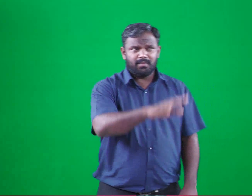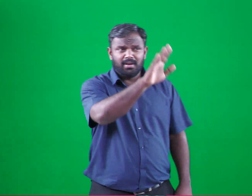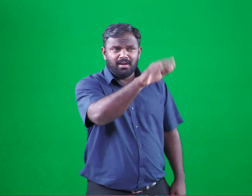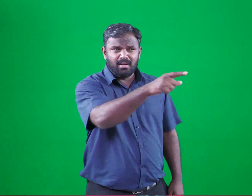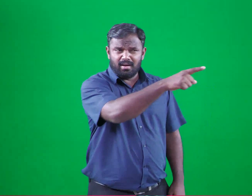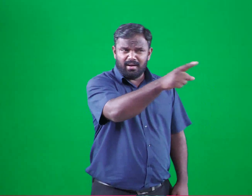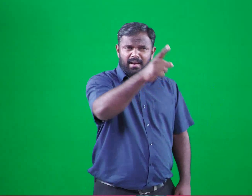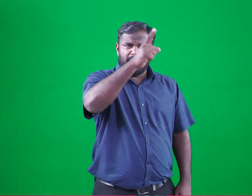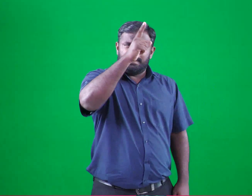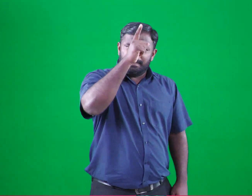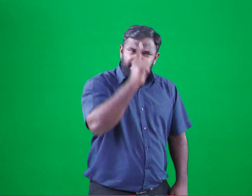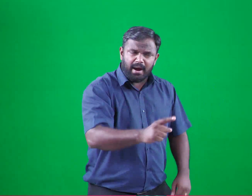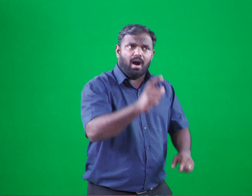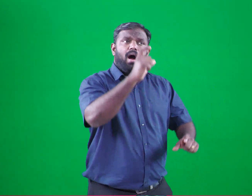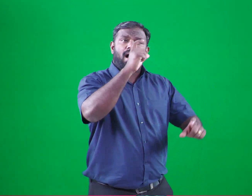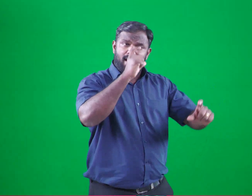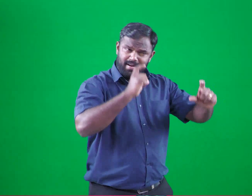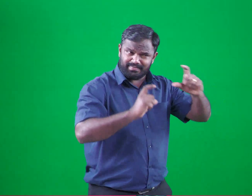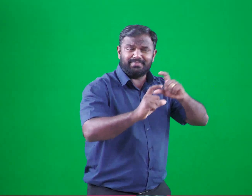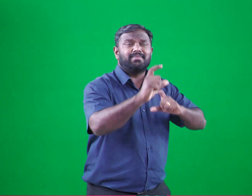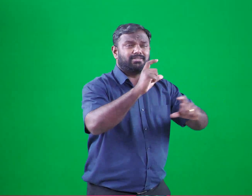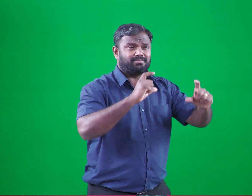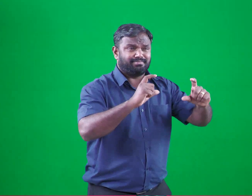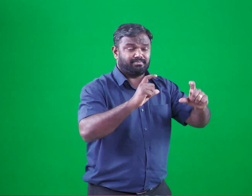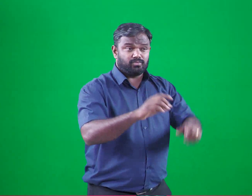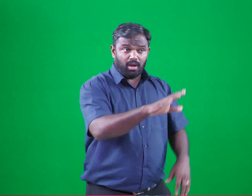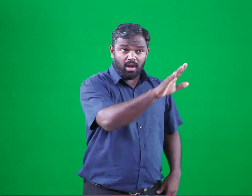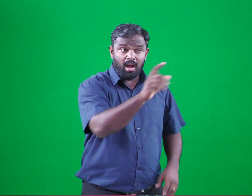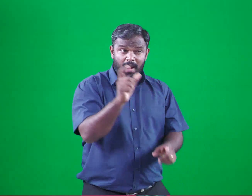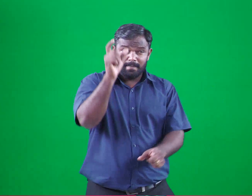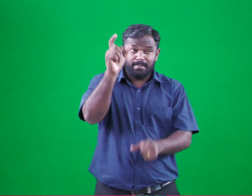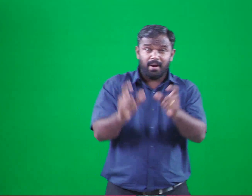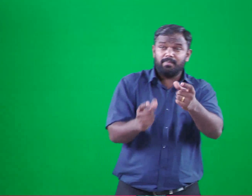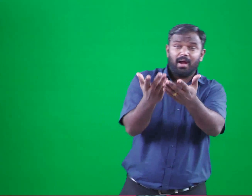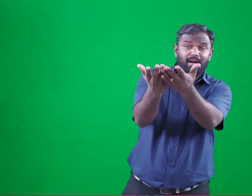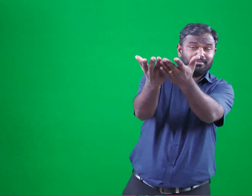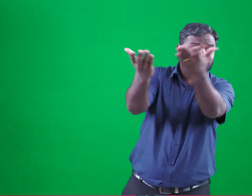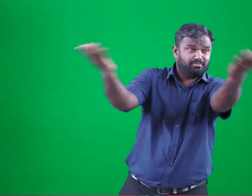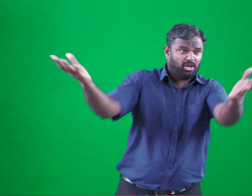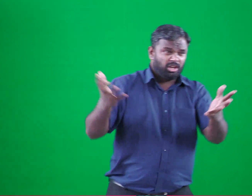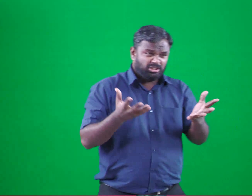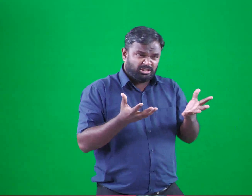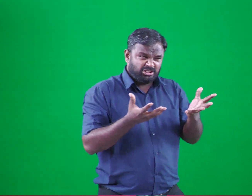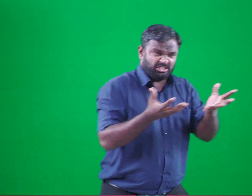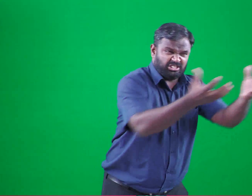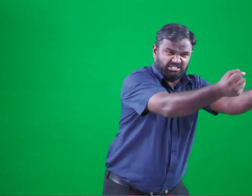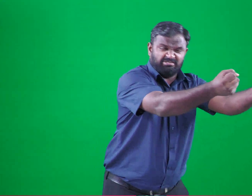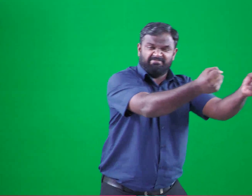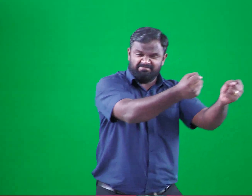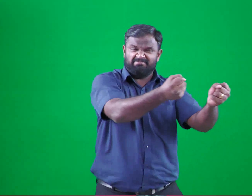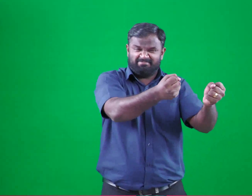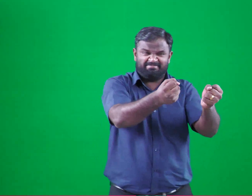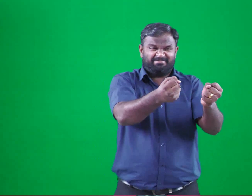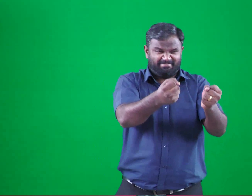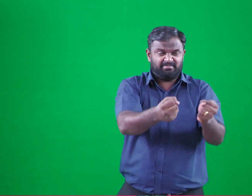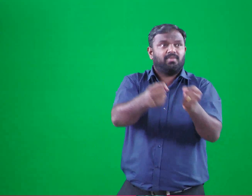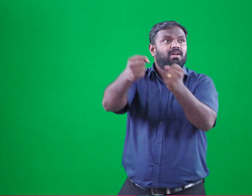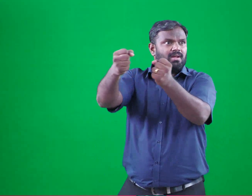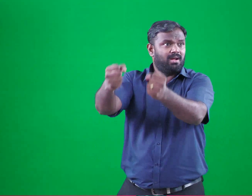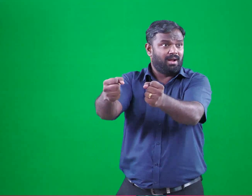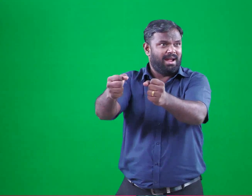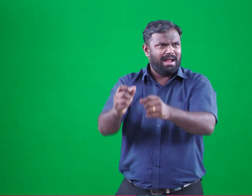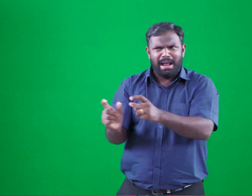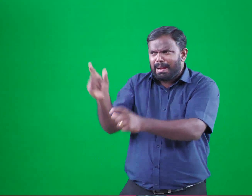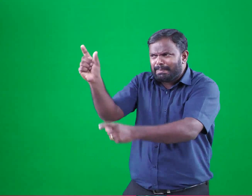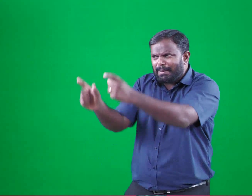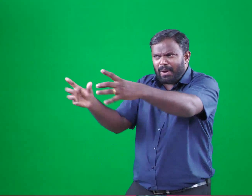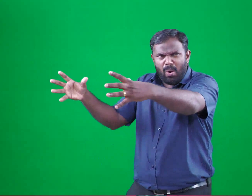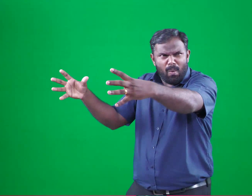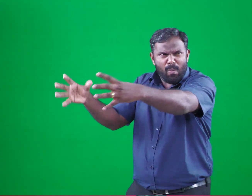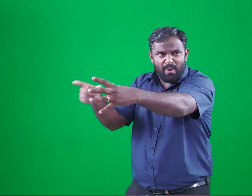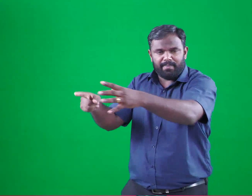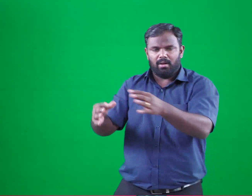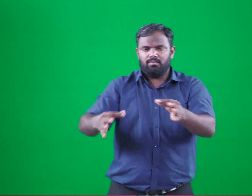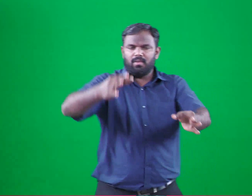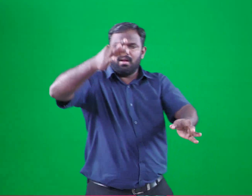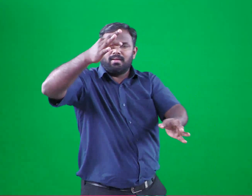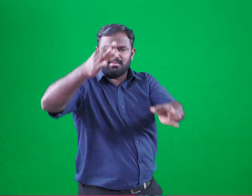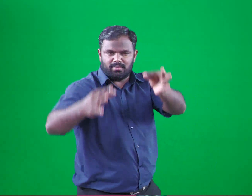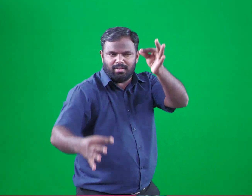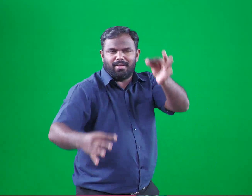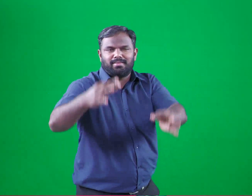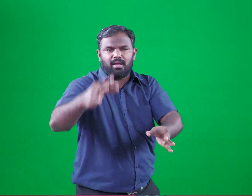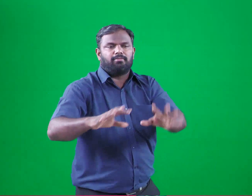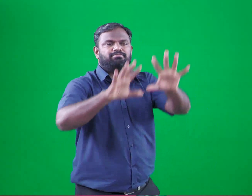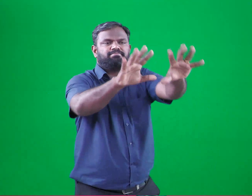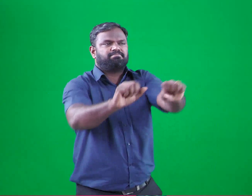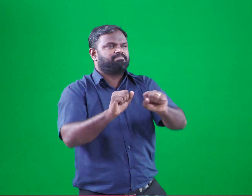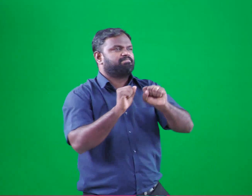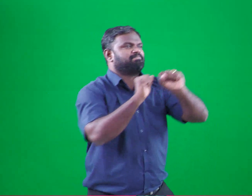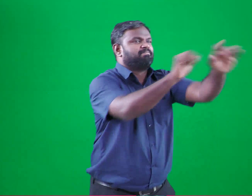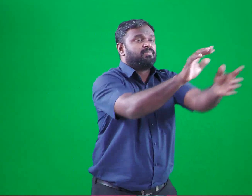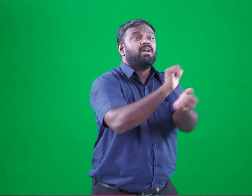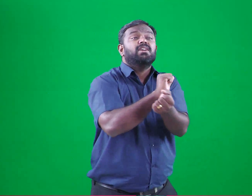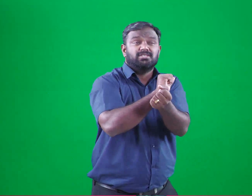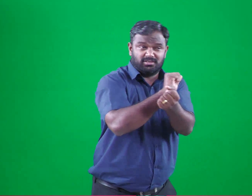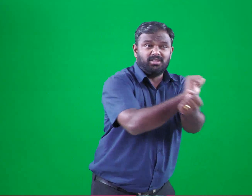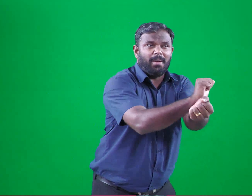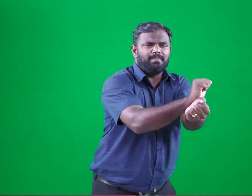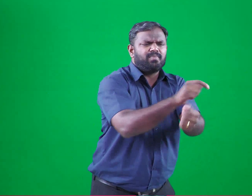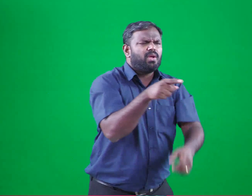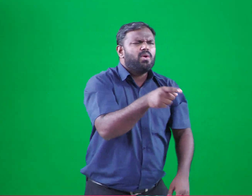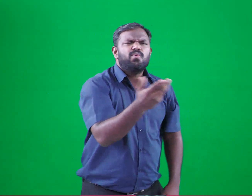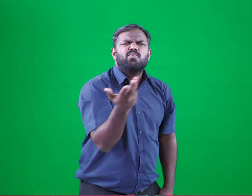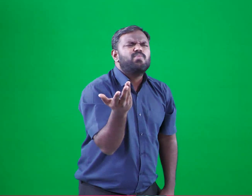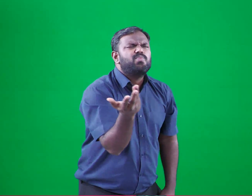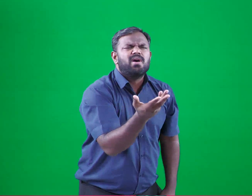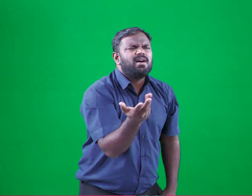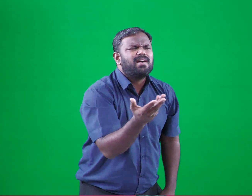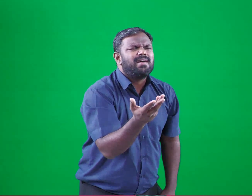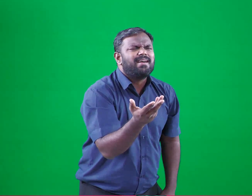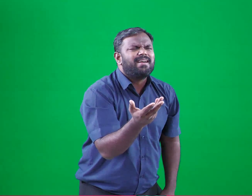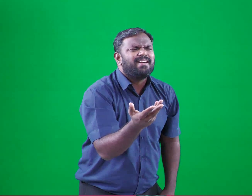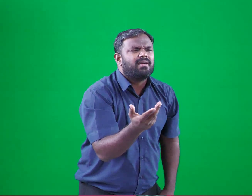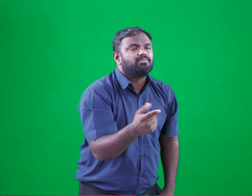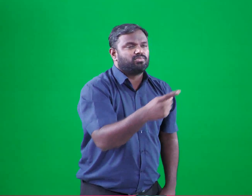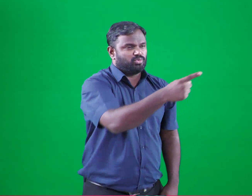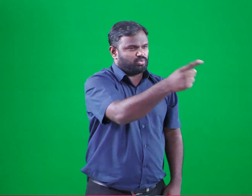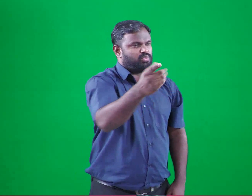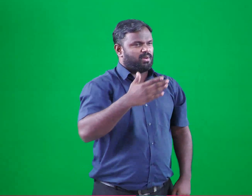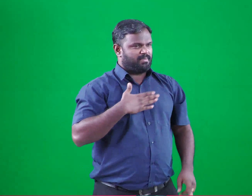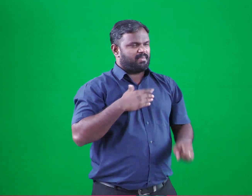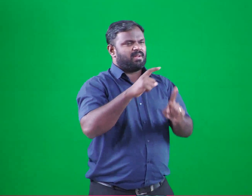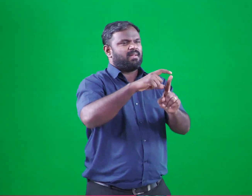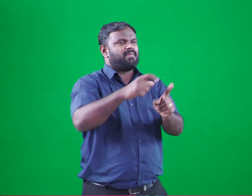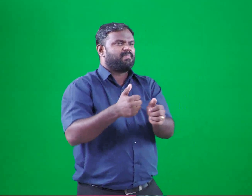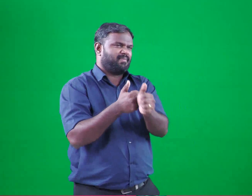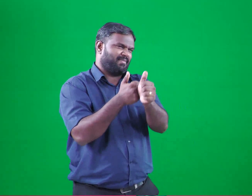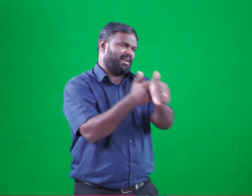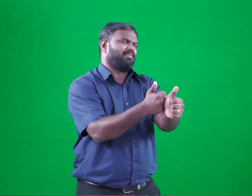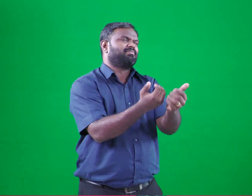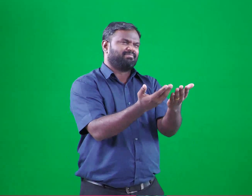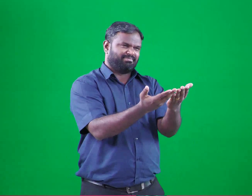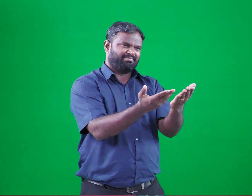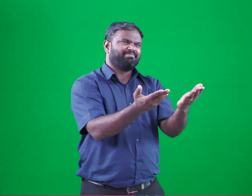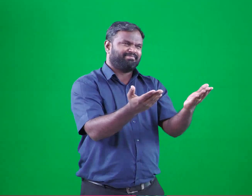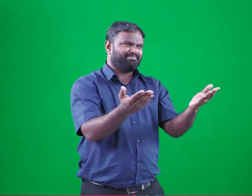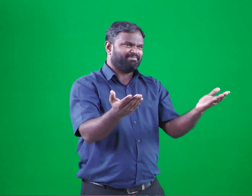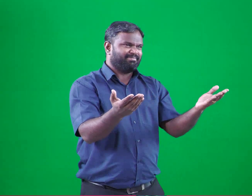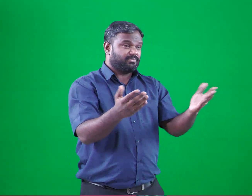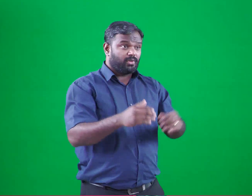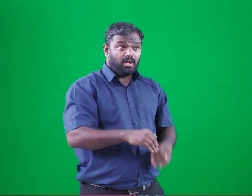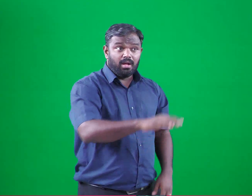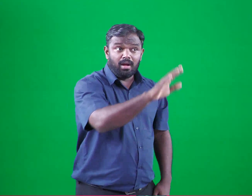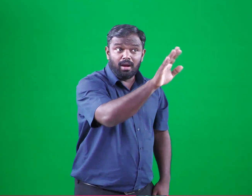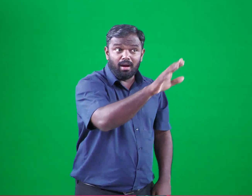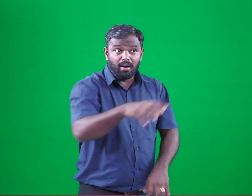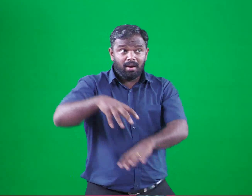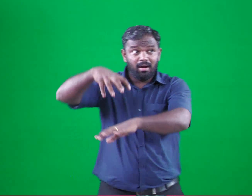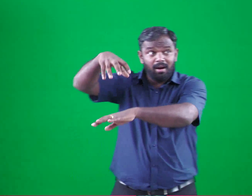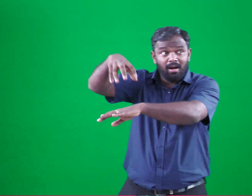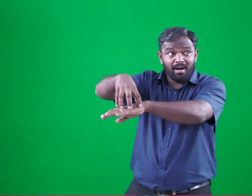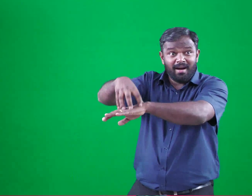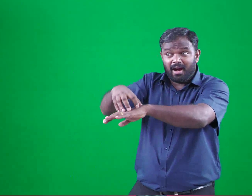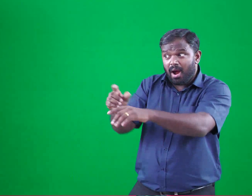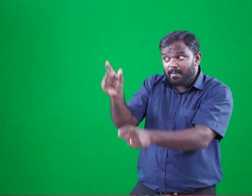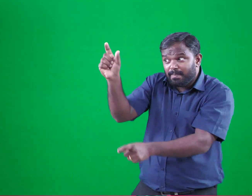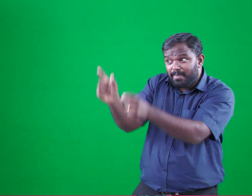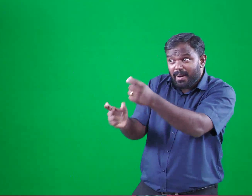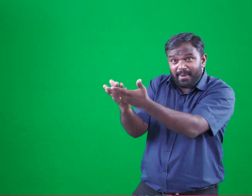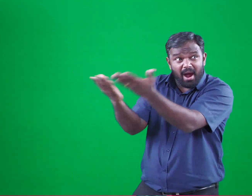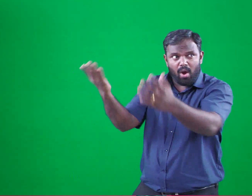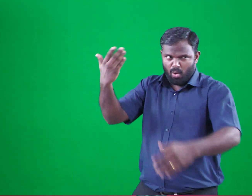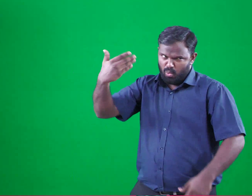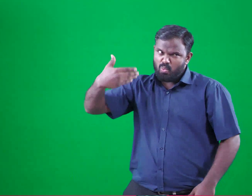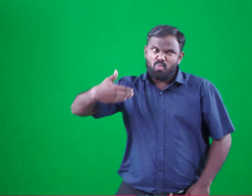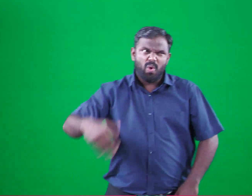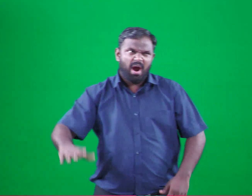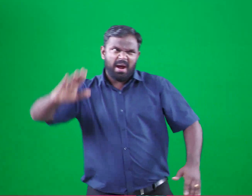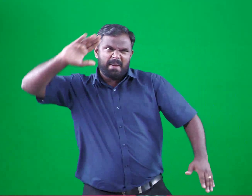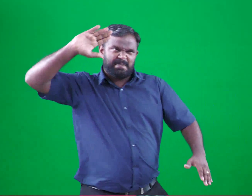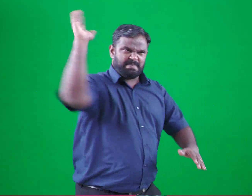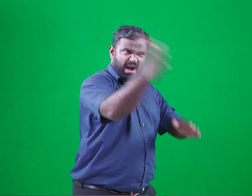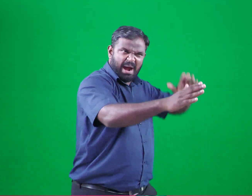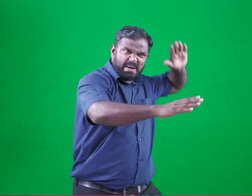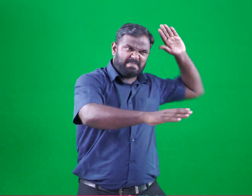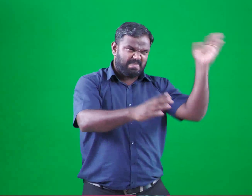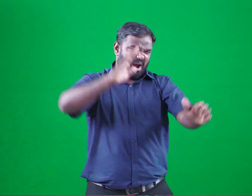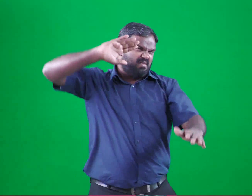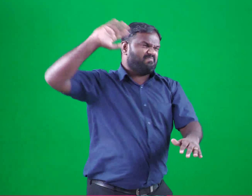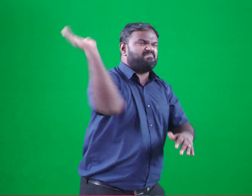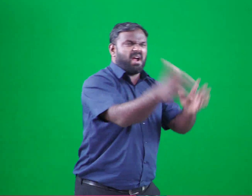You will be delivered over to the councils and beaten in the synagogues.